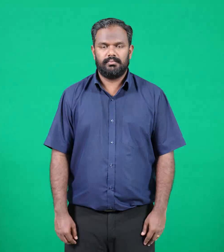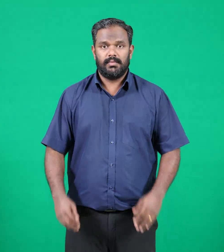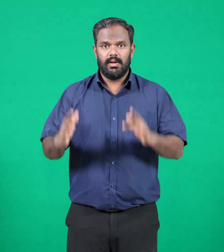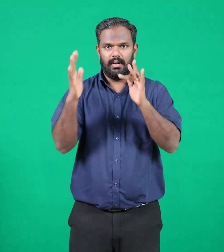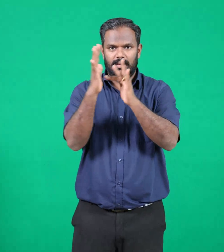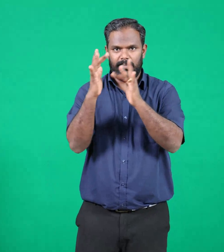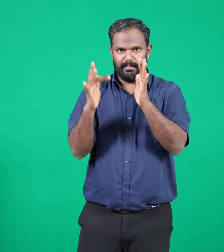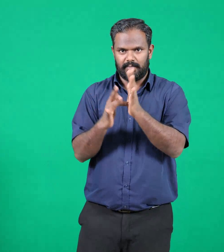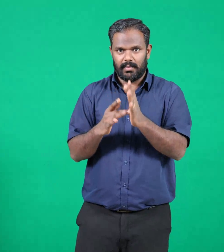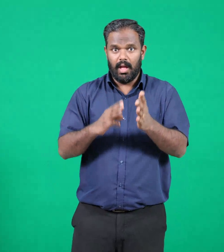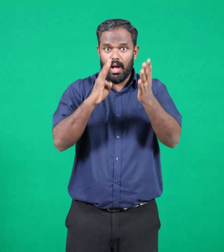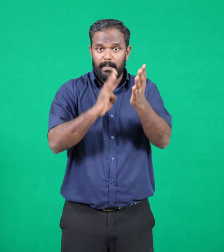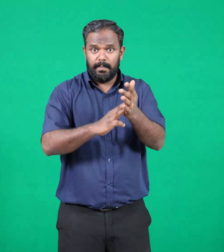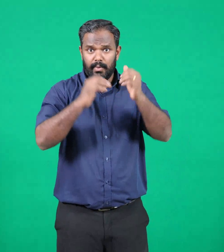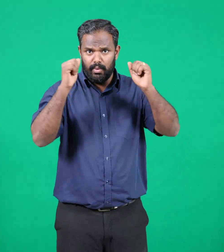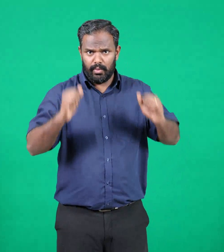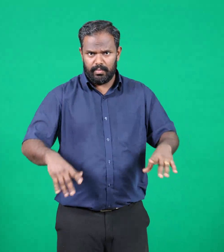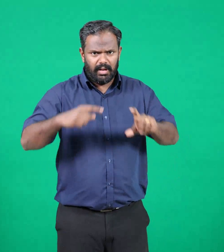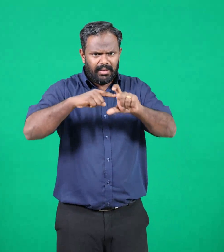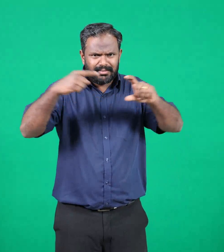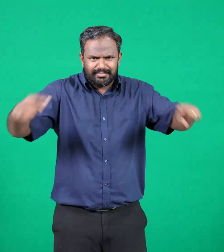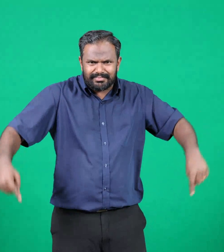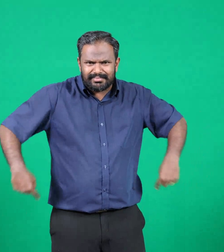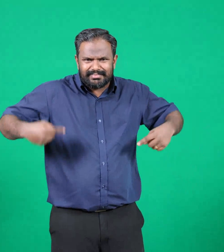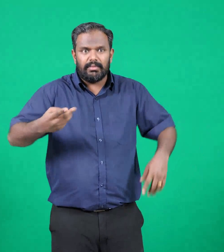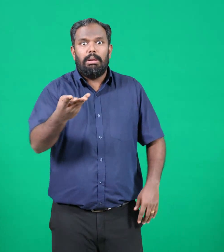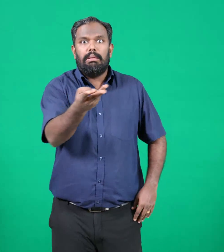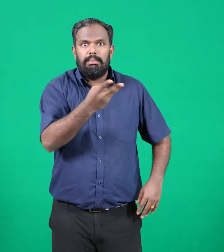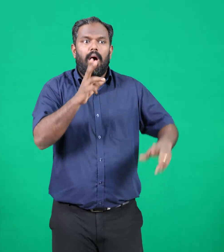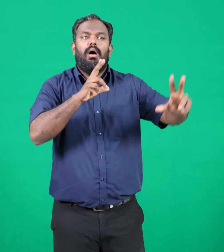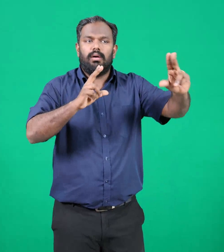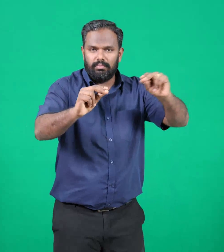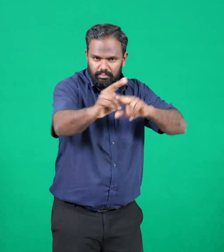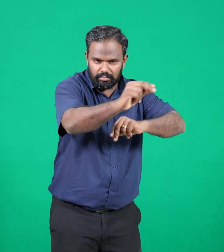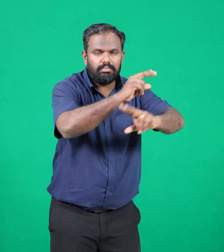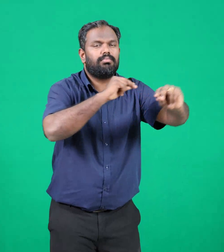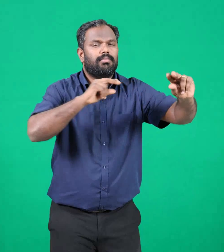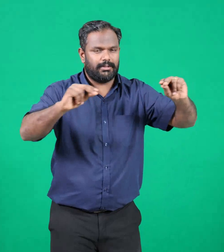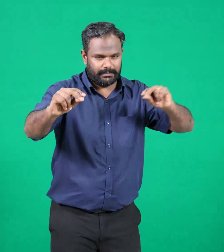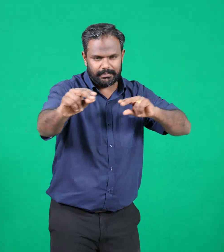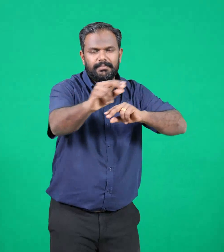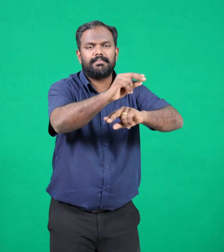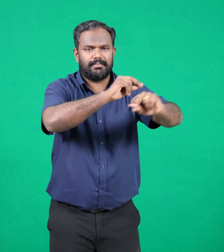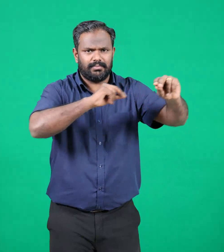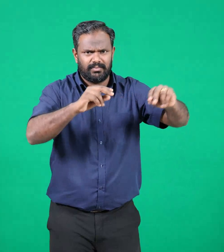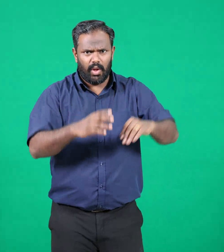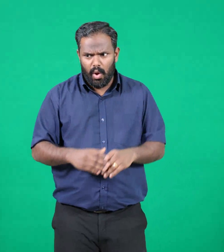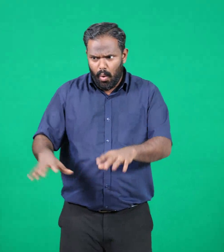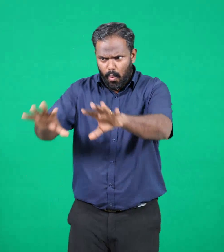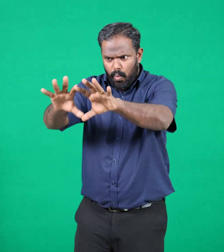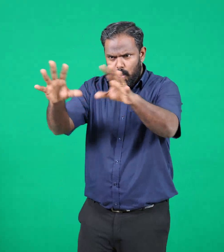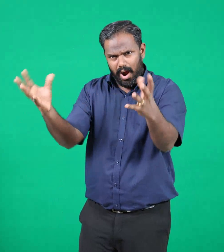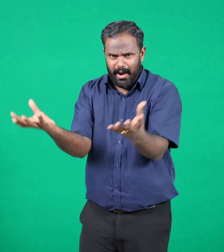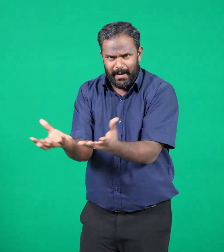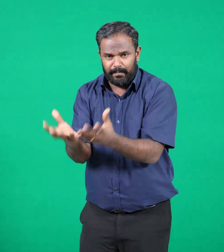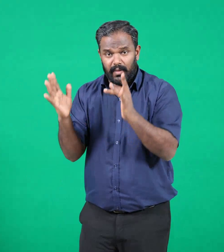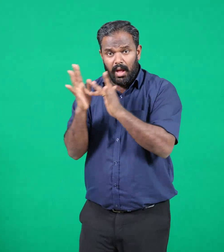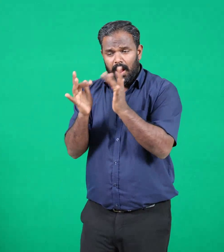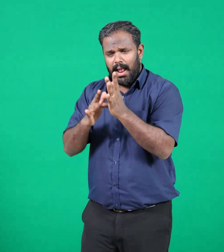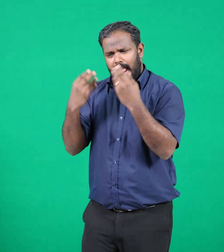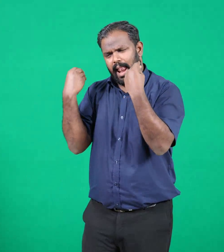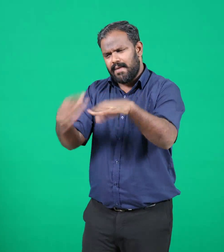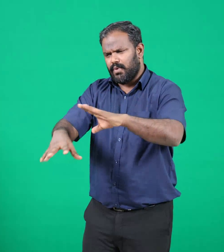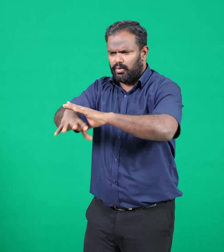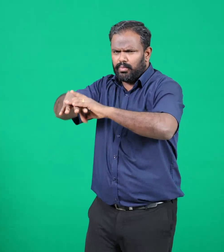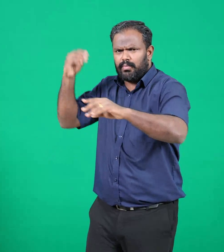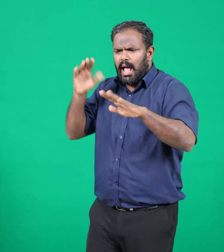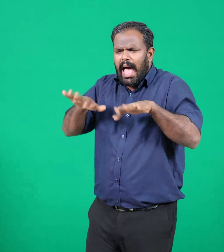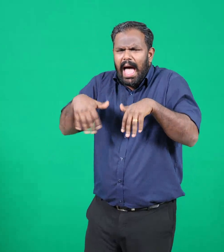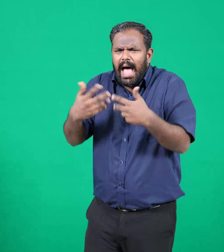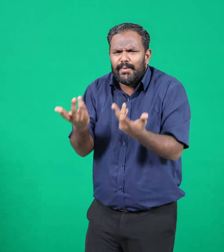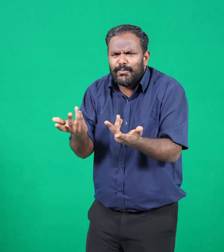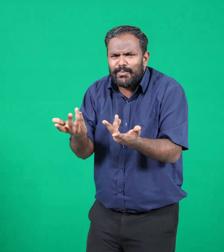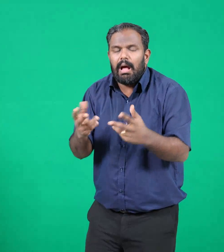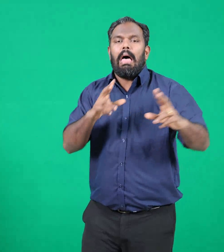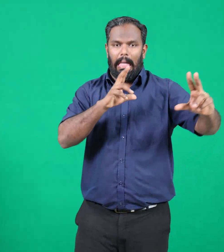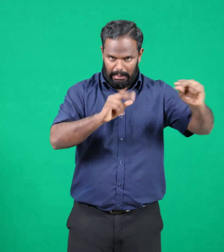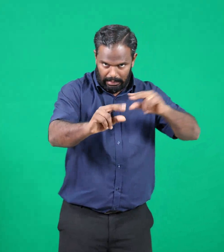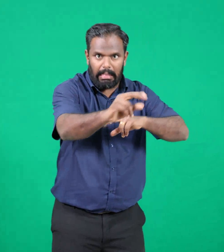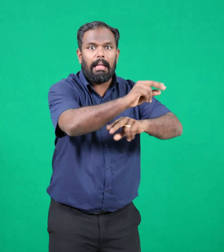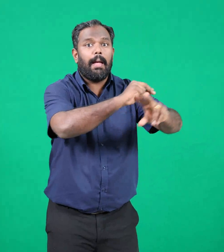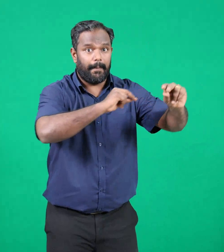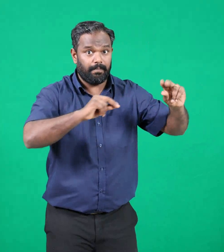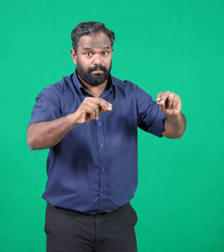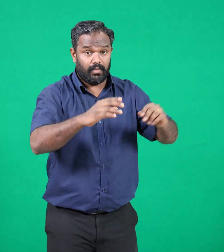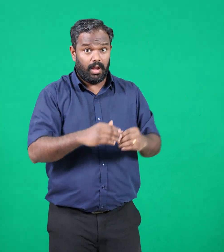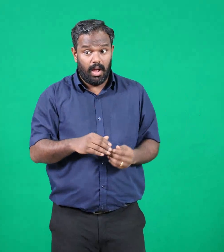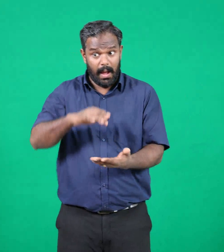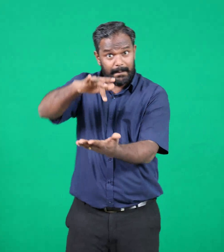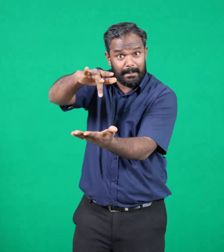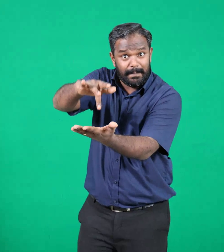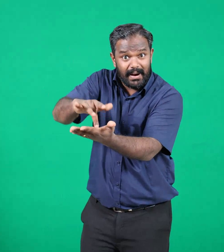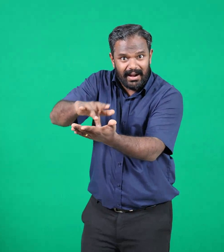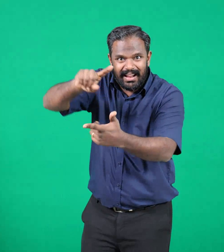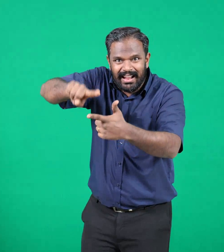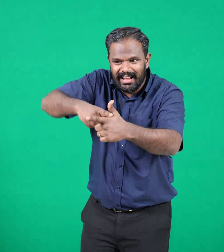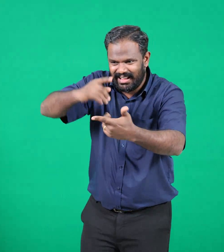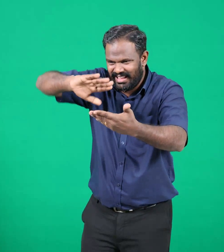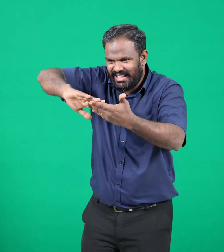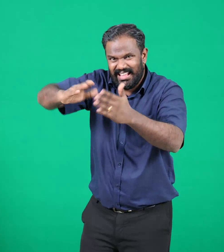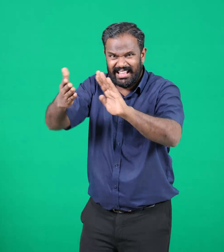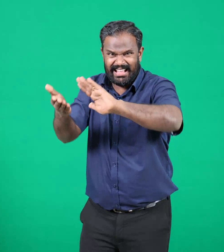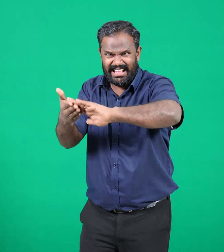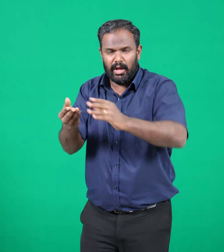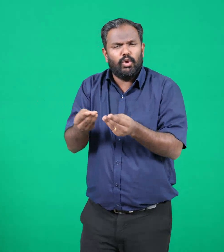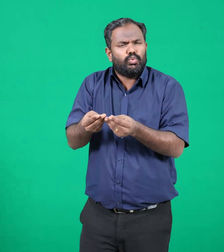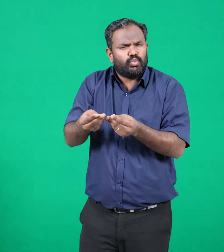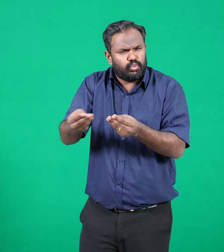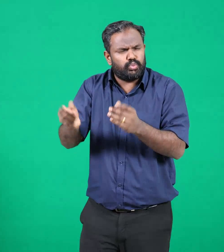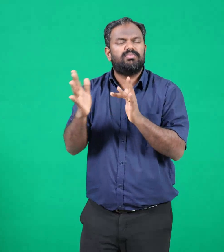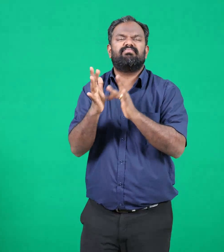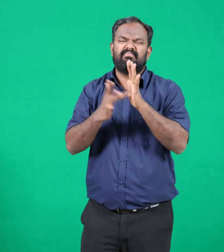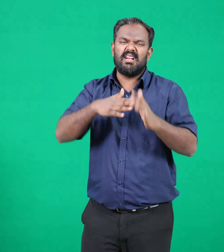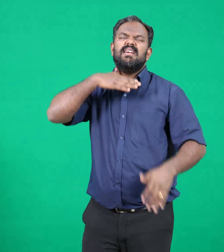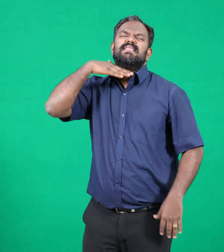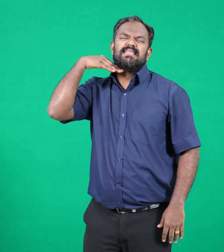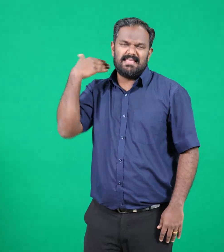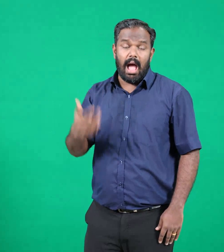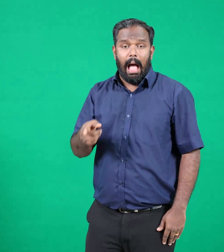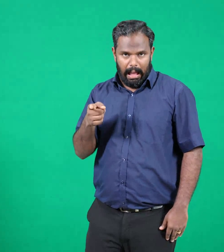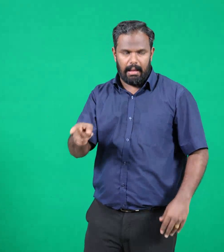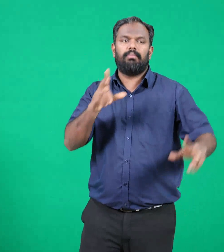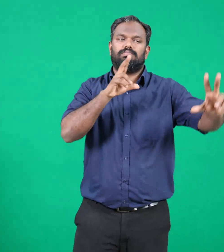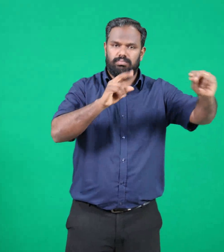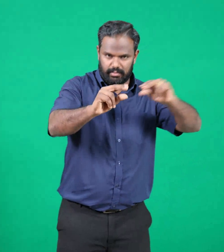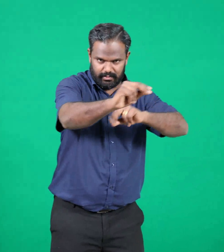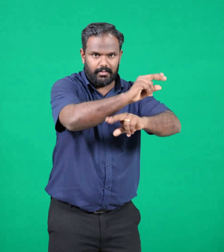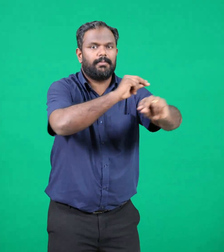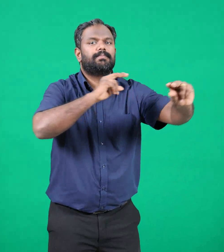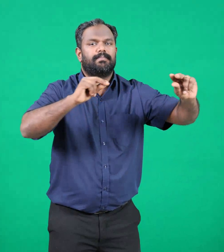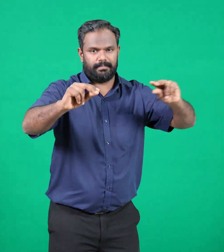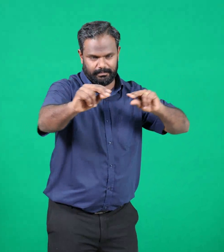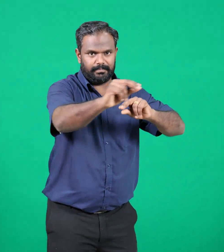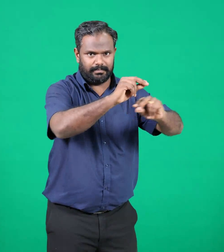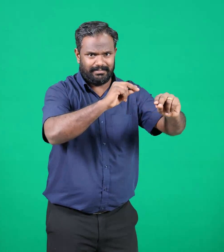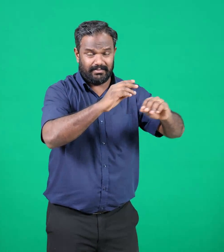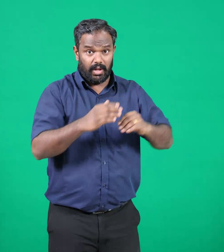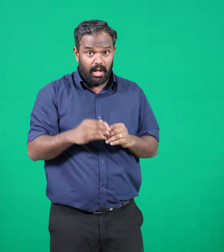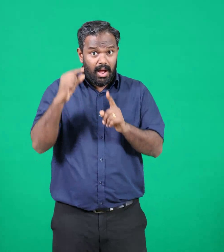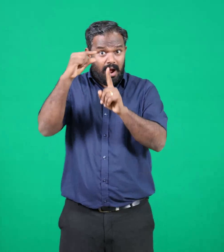They appeared in glory and spoke about His departure, which He was about to accomplish at Jerusalem.